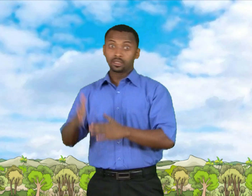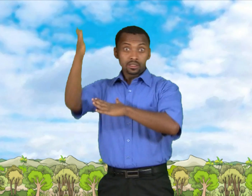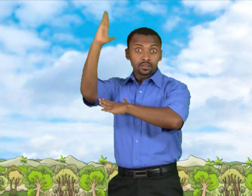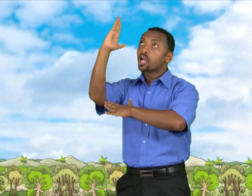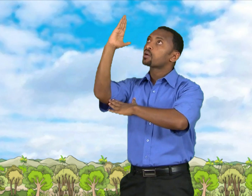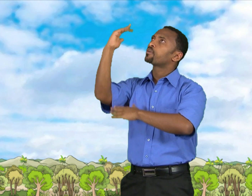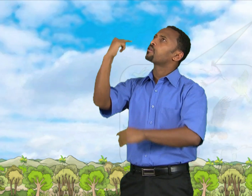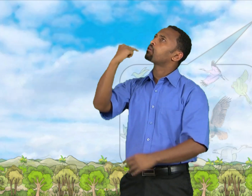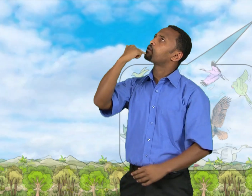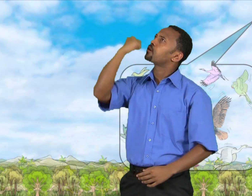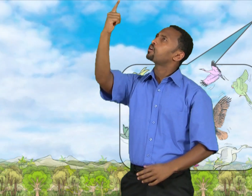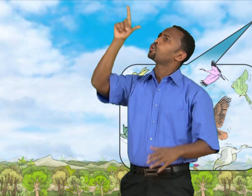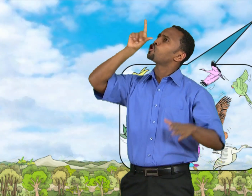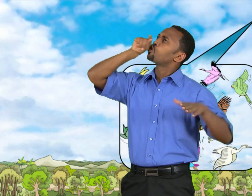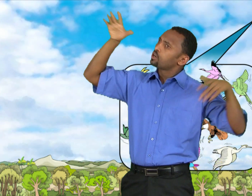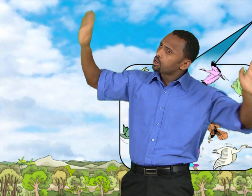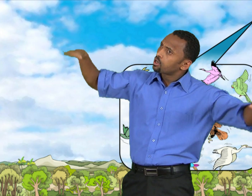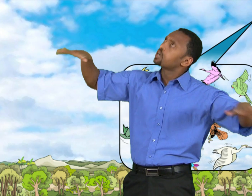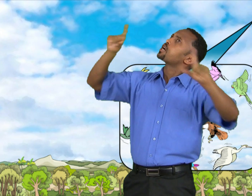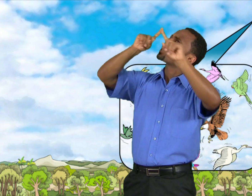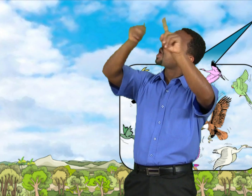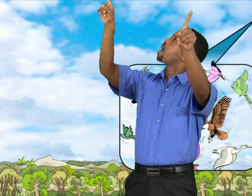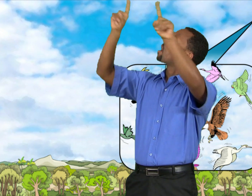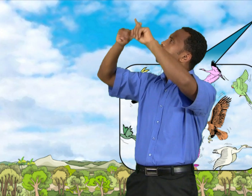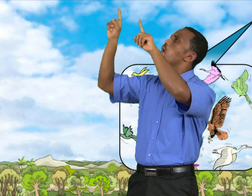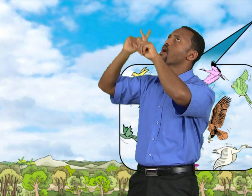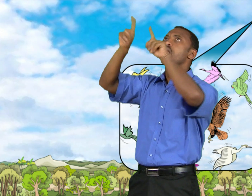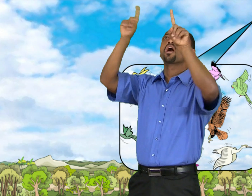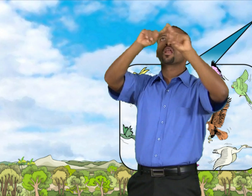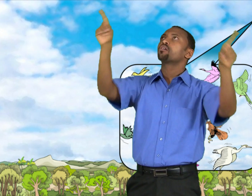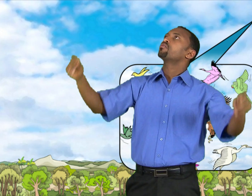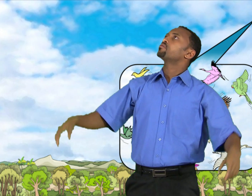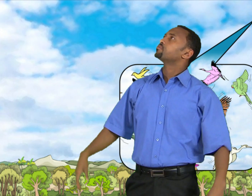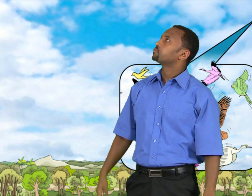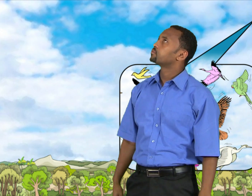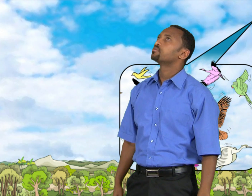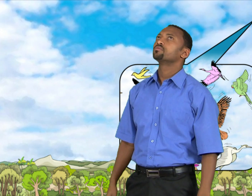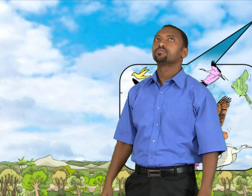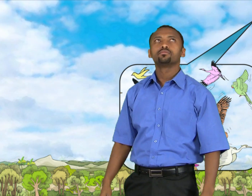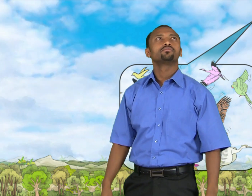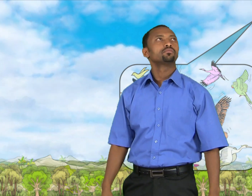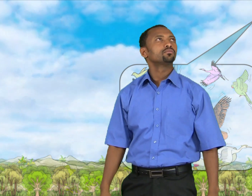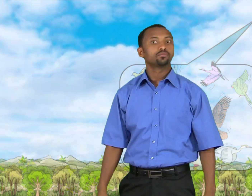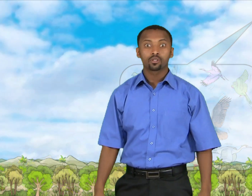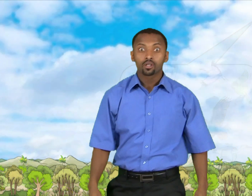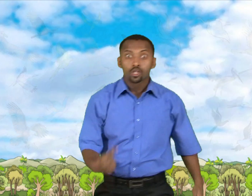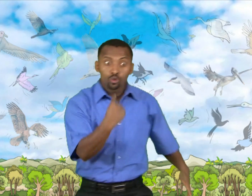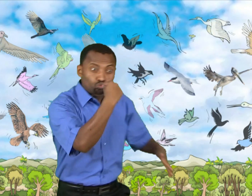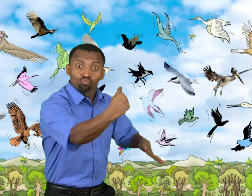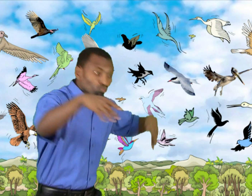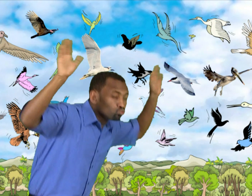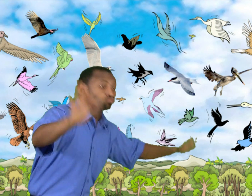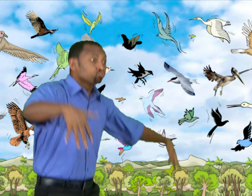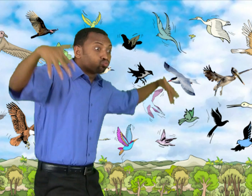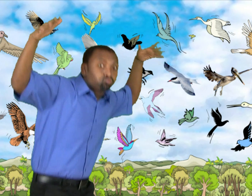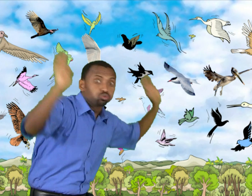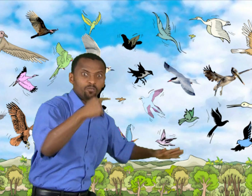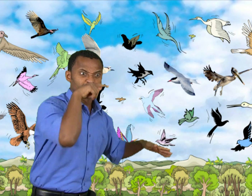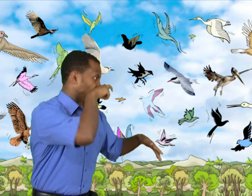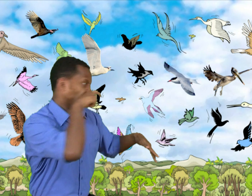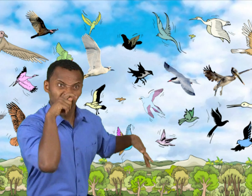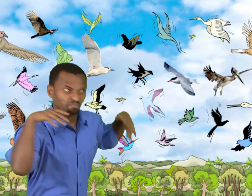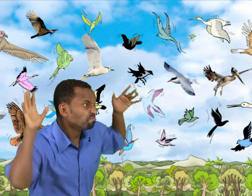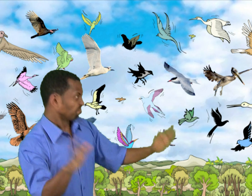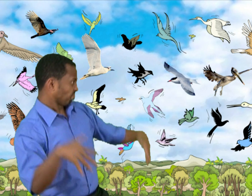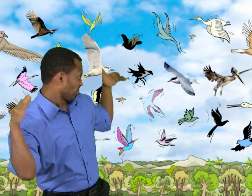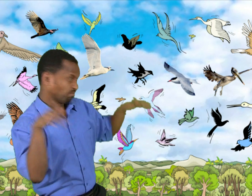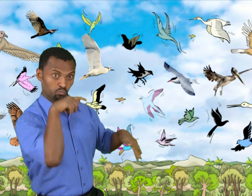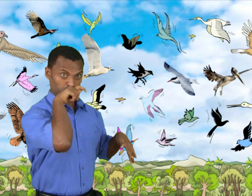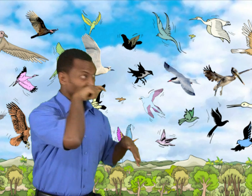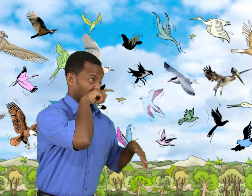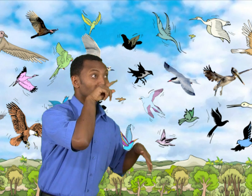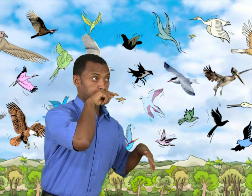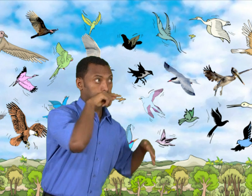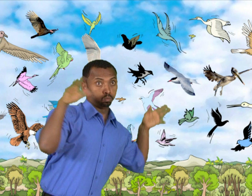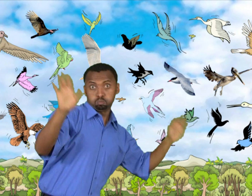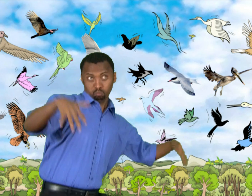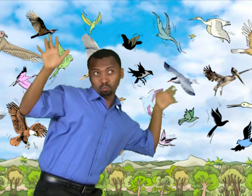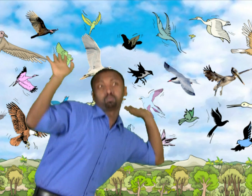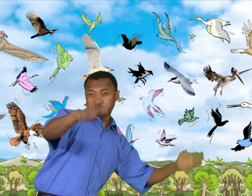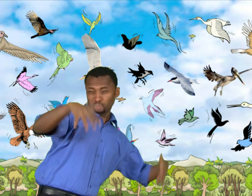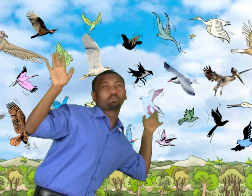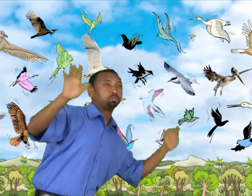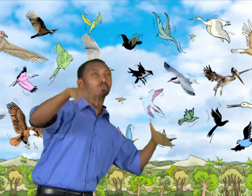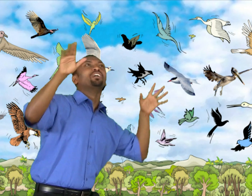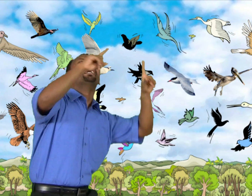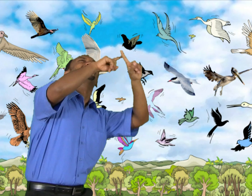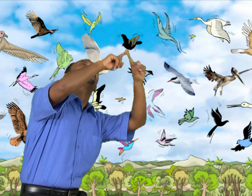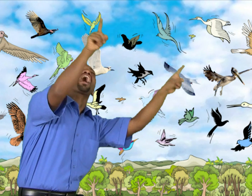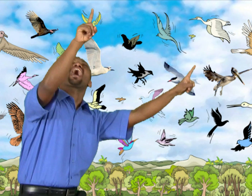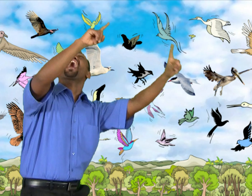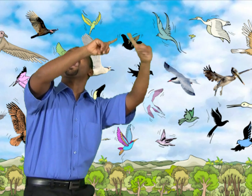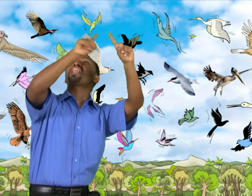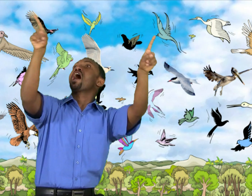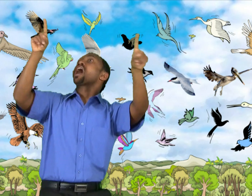And God saw that it was good.